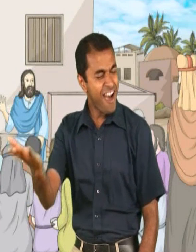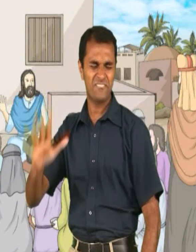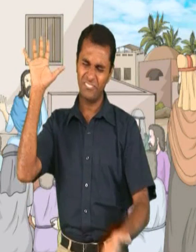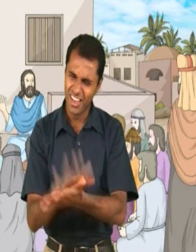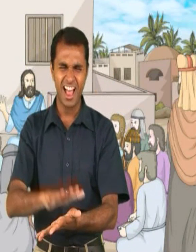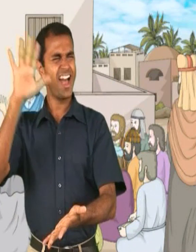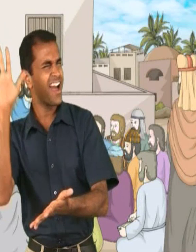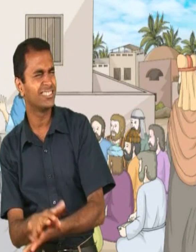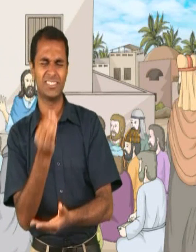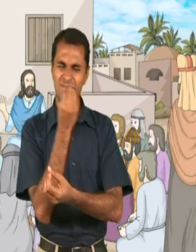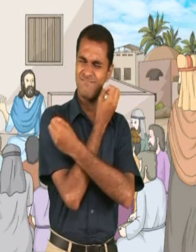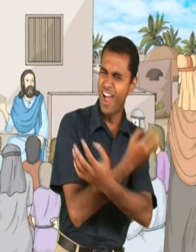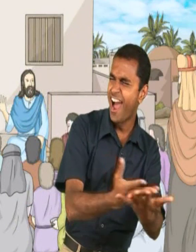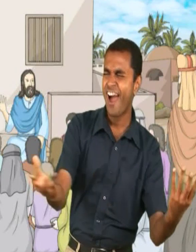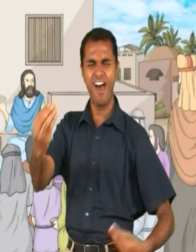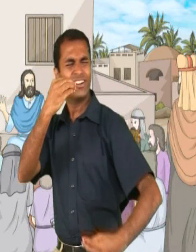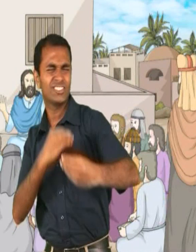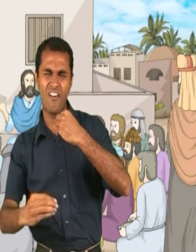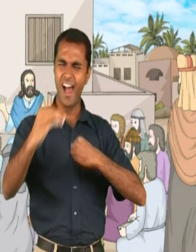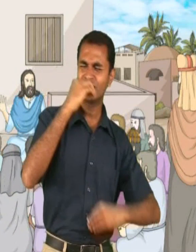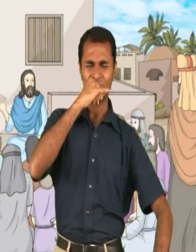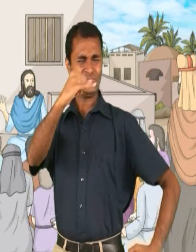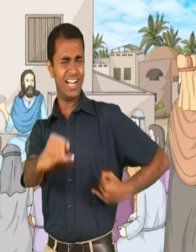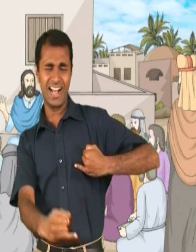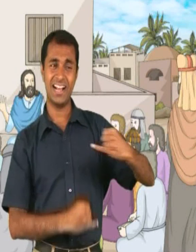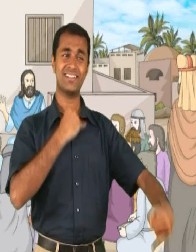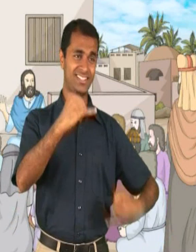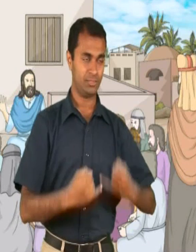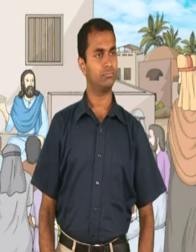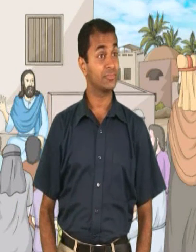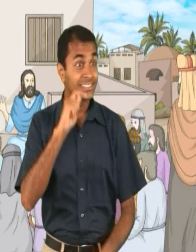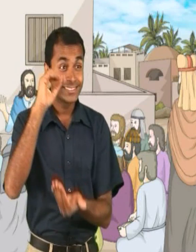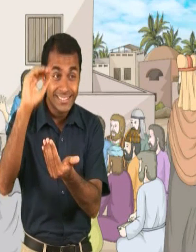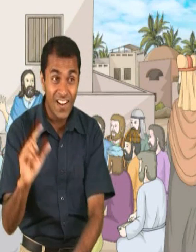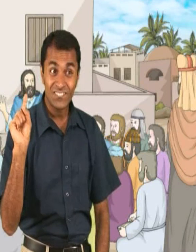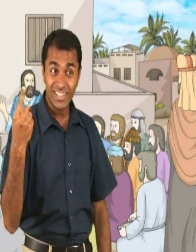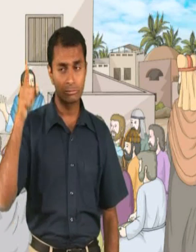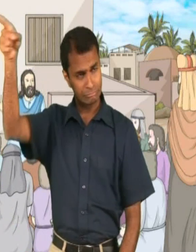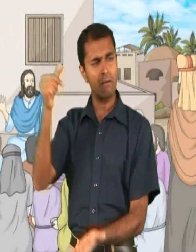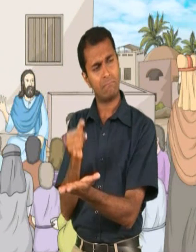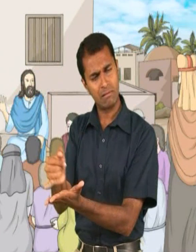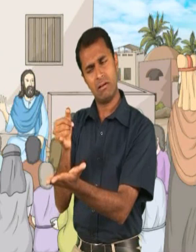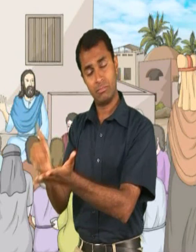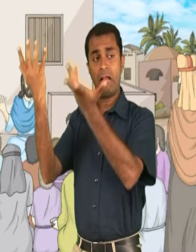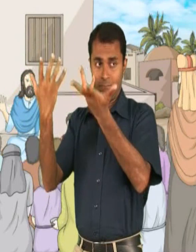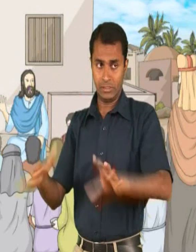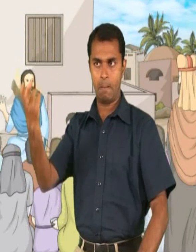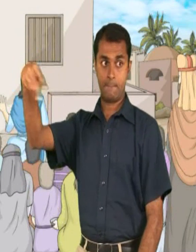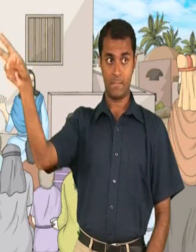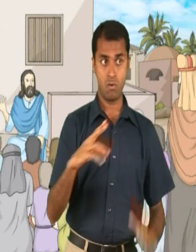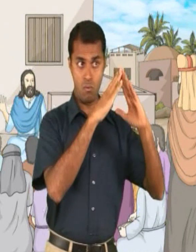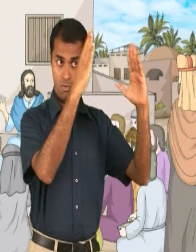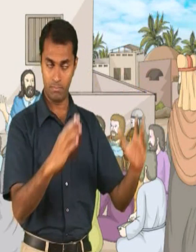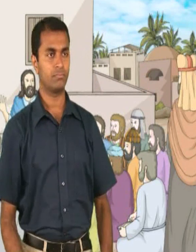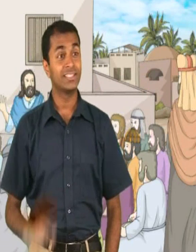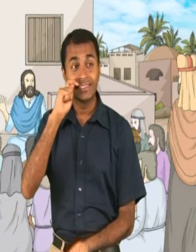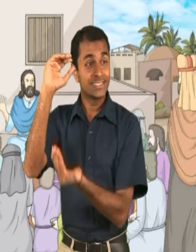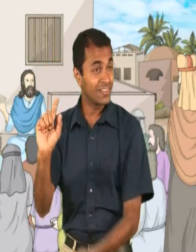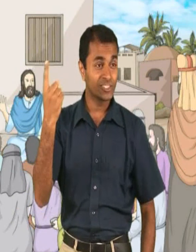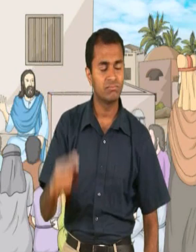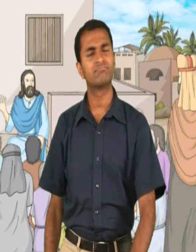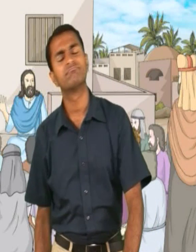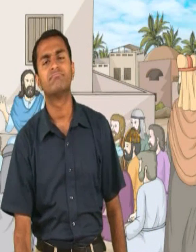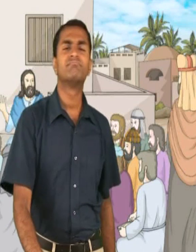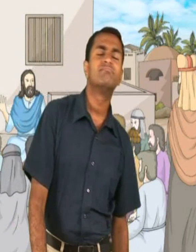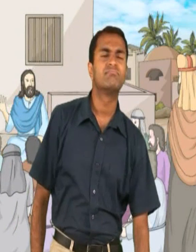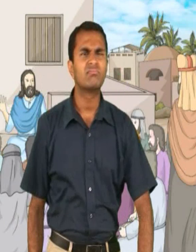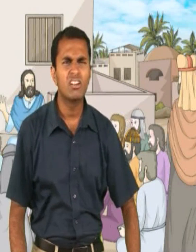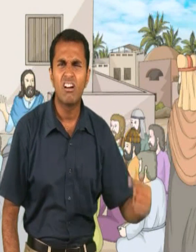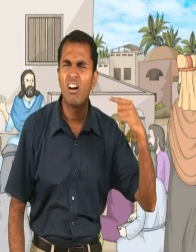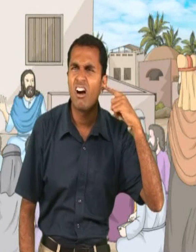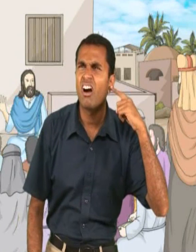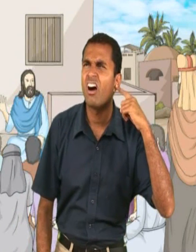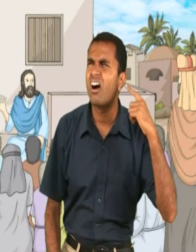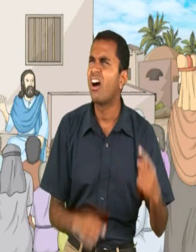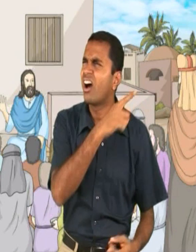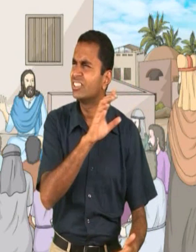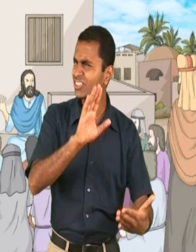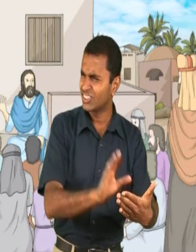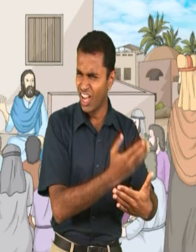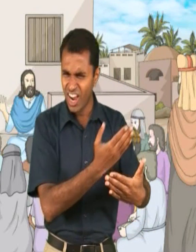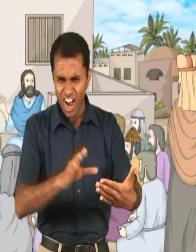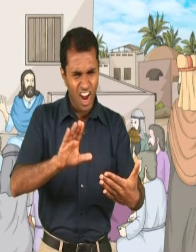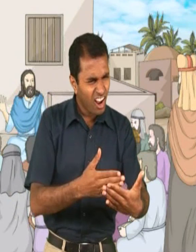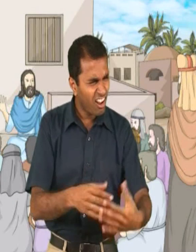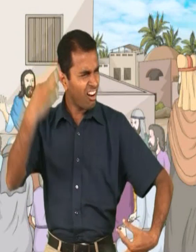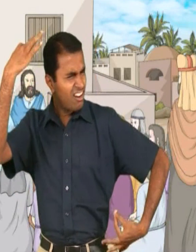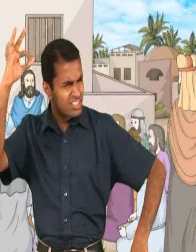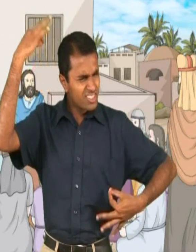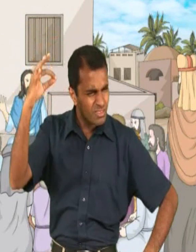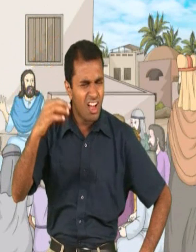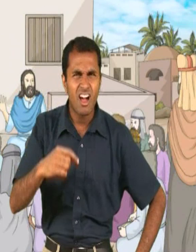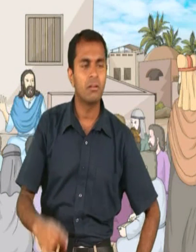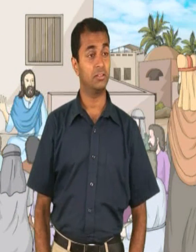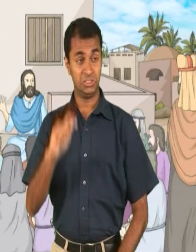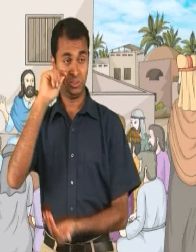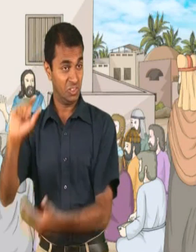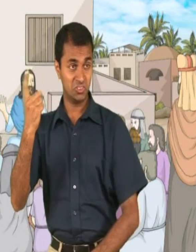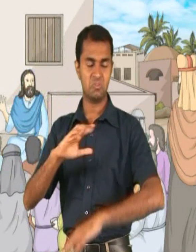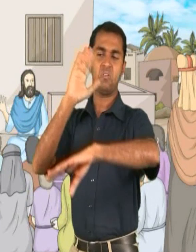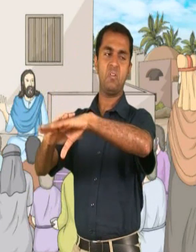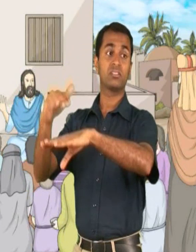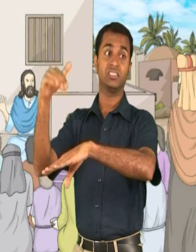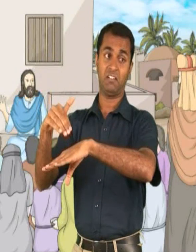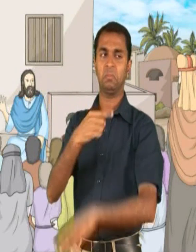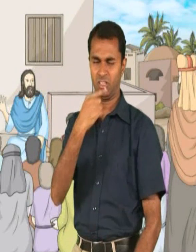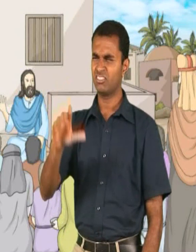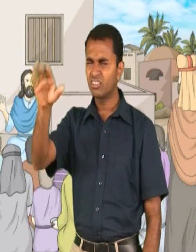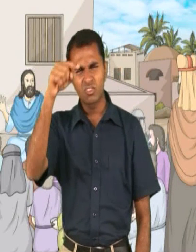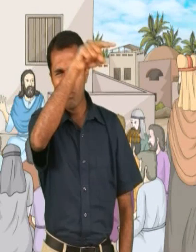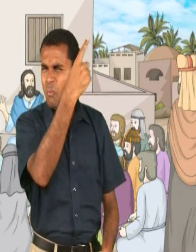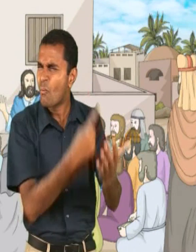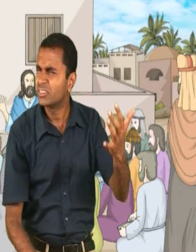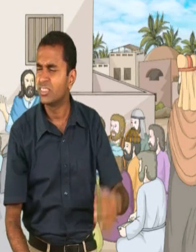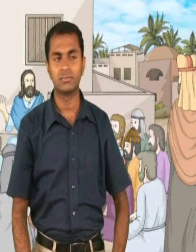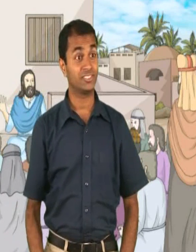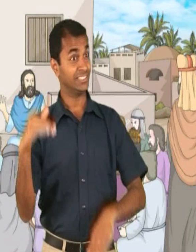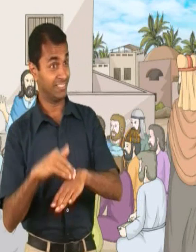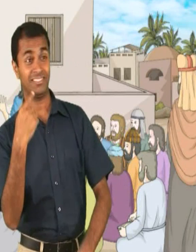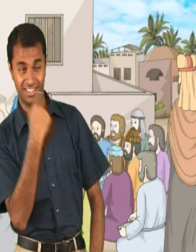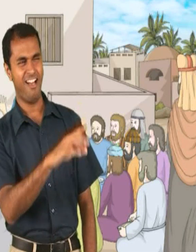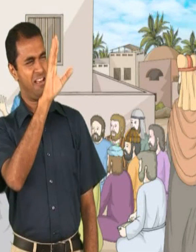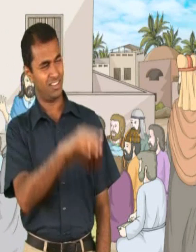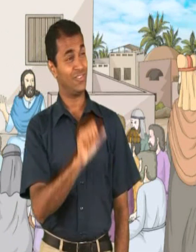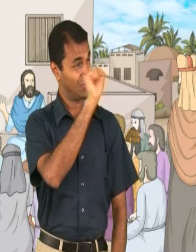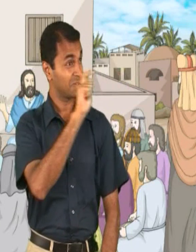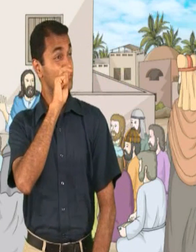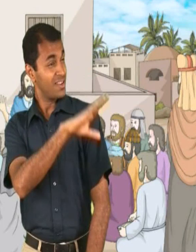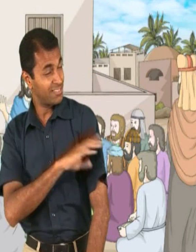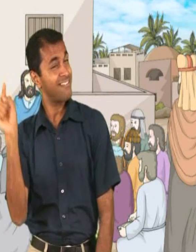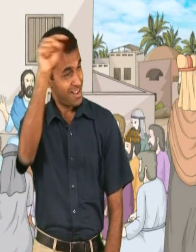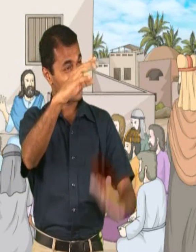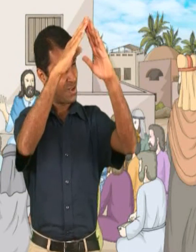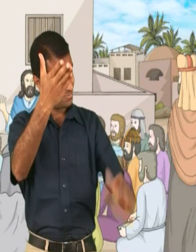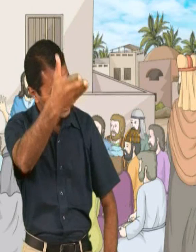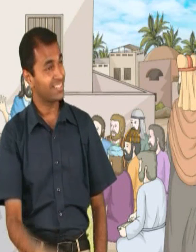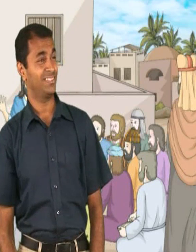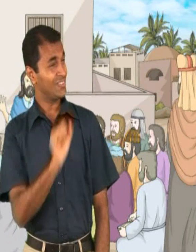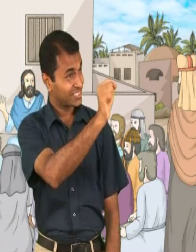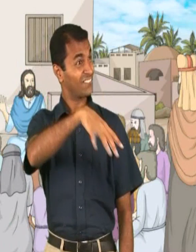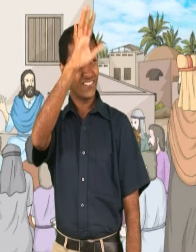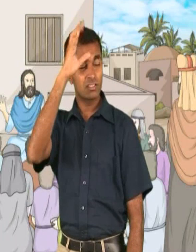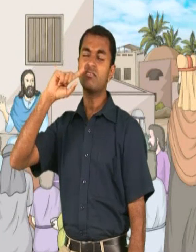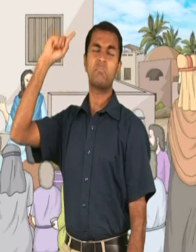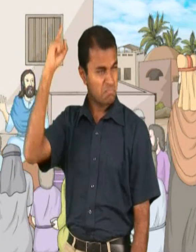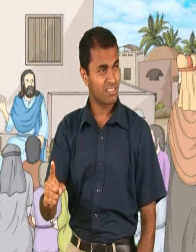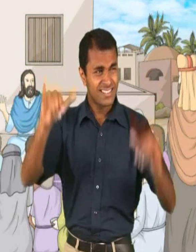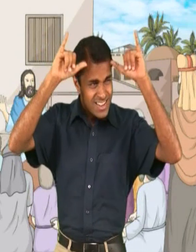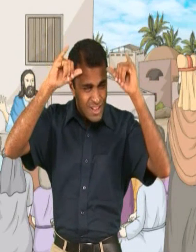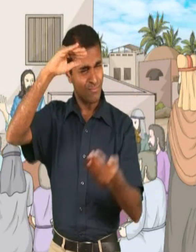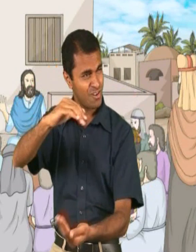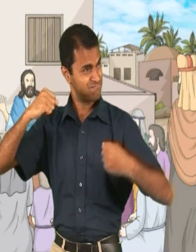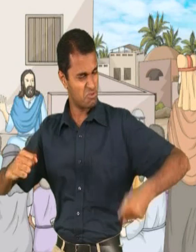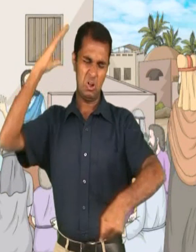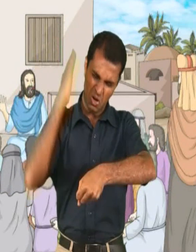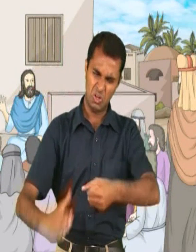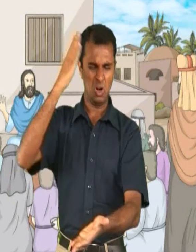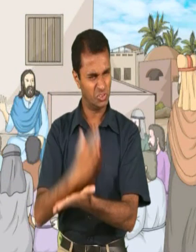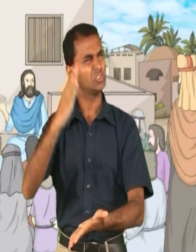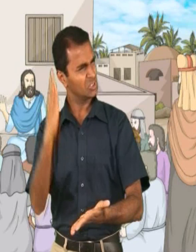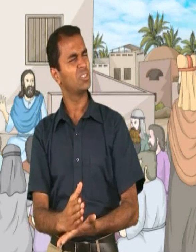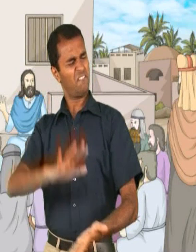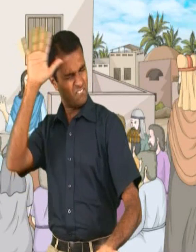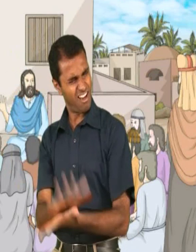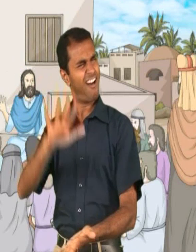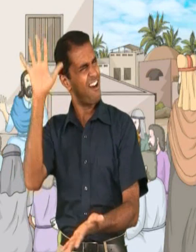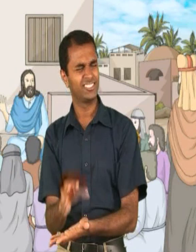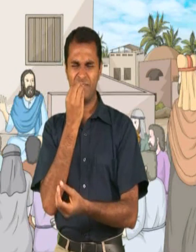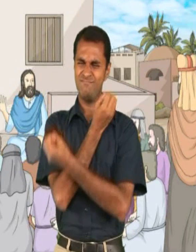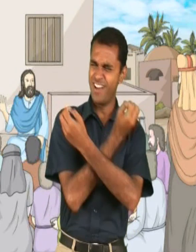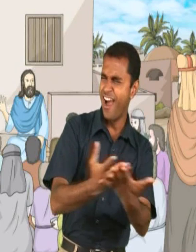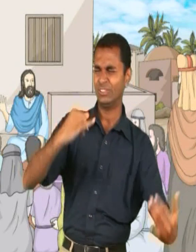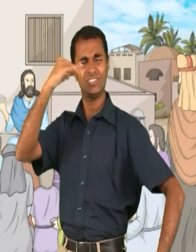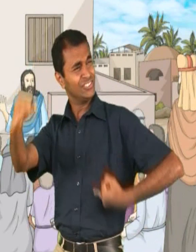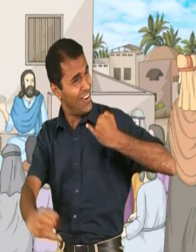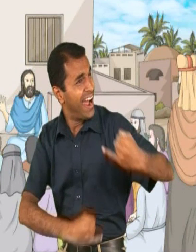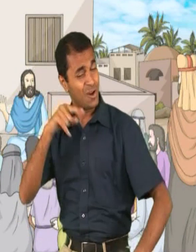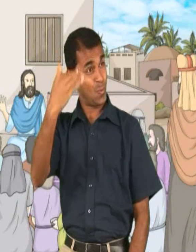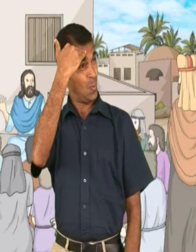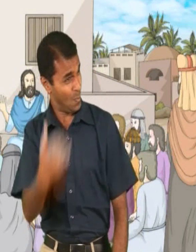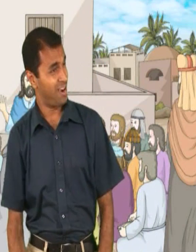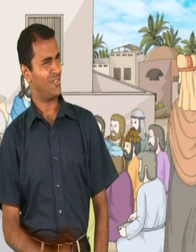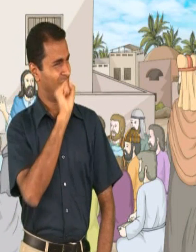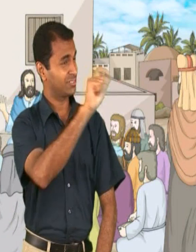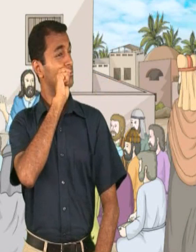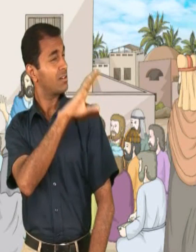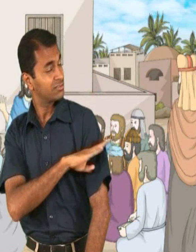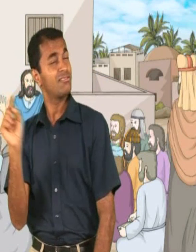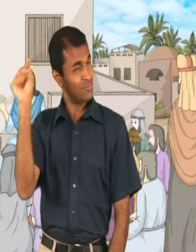So they began to celebrate. Meanwhile the older son was in the field, and as he approached the house, he heard music and dancing. So he called one of the servants and asked what was going on.